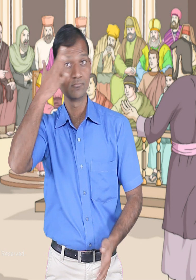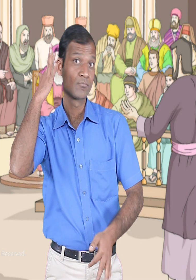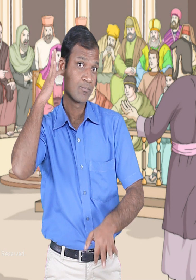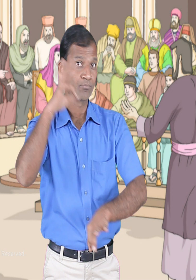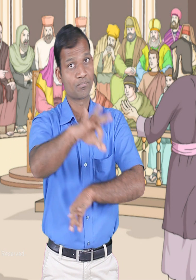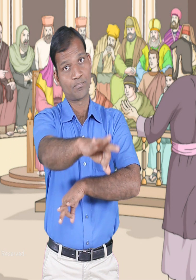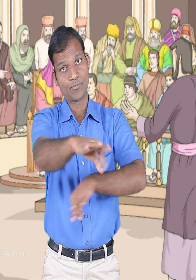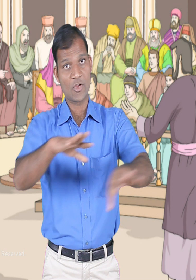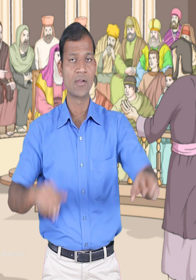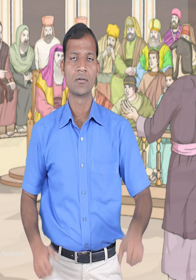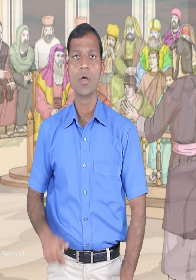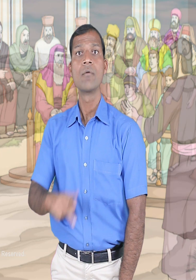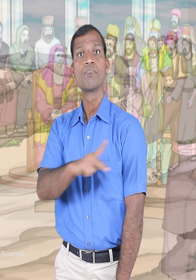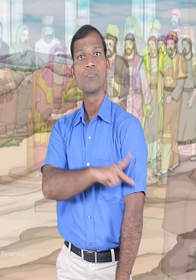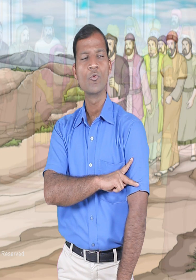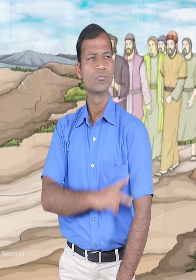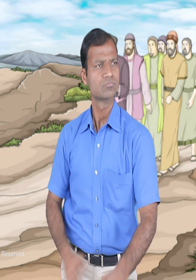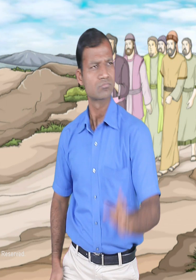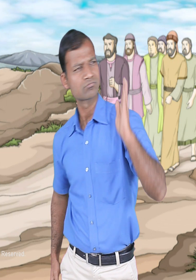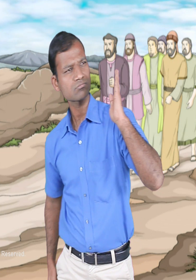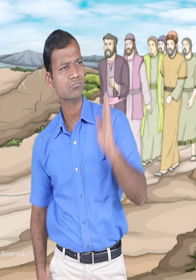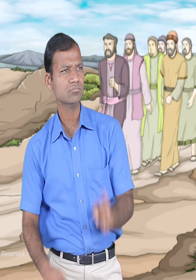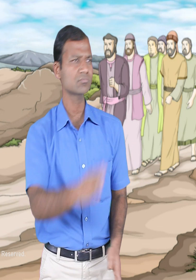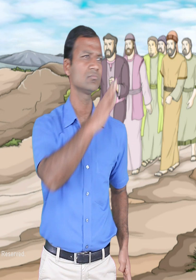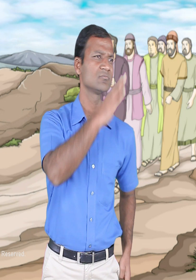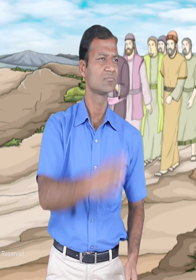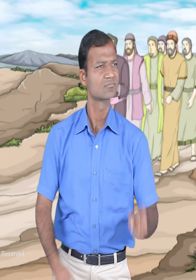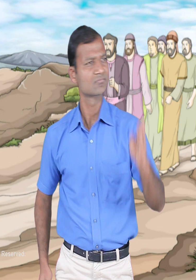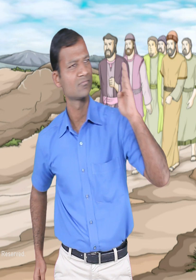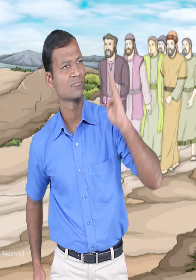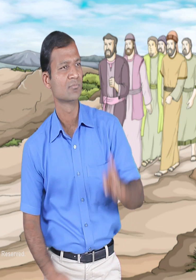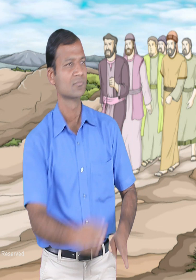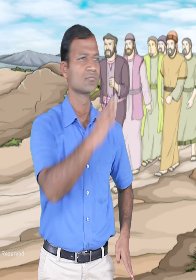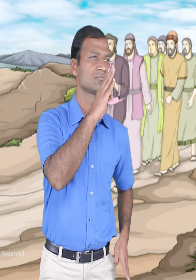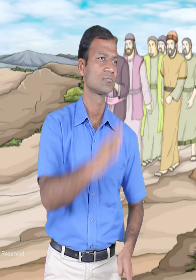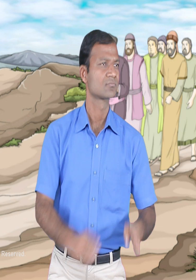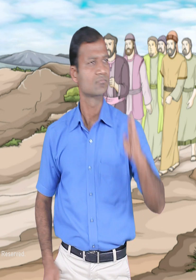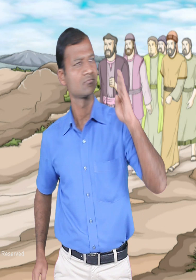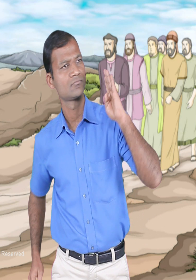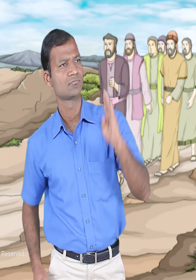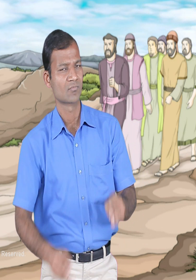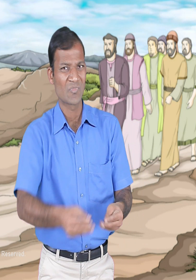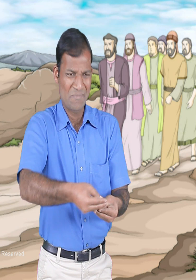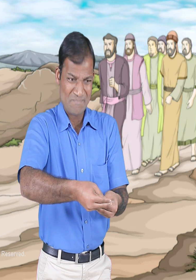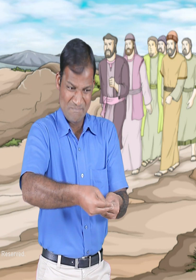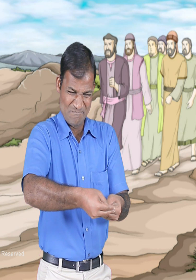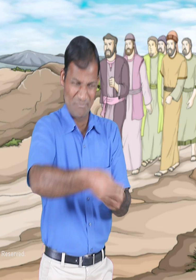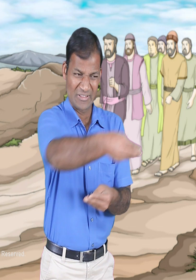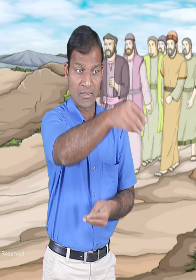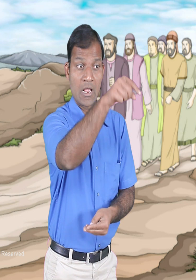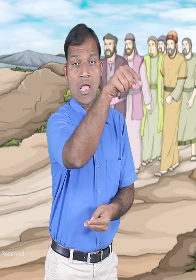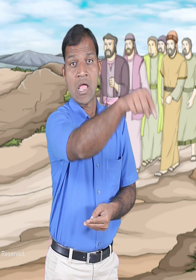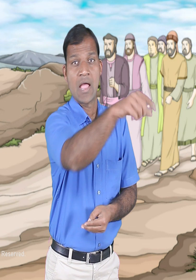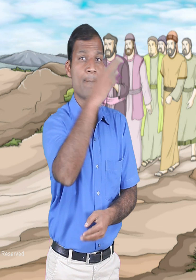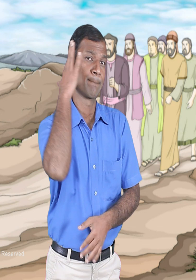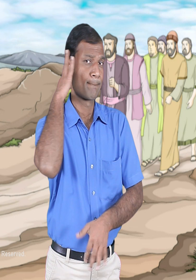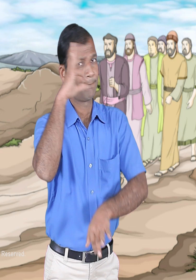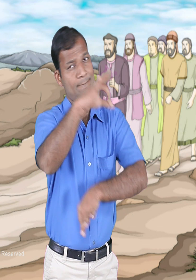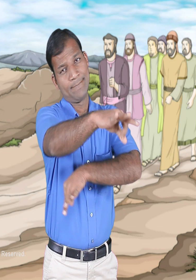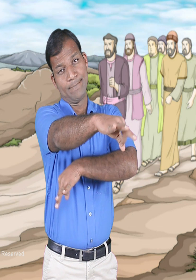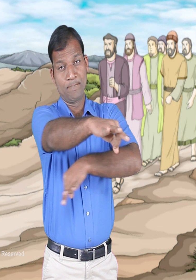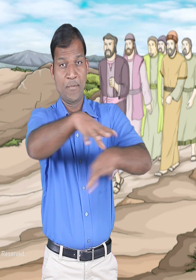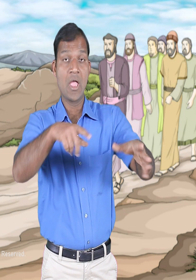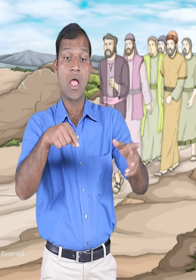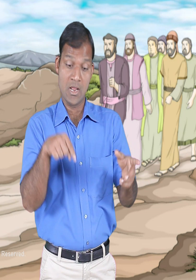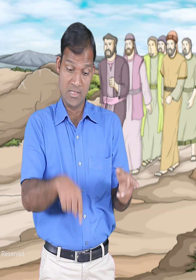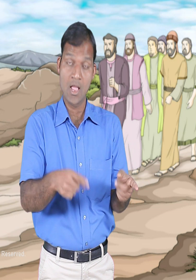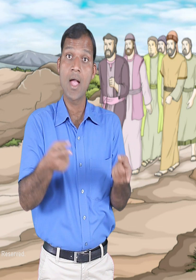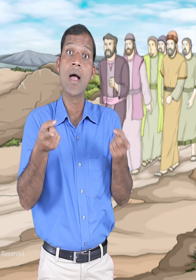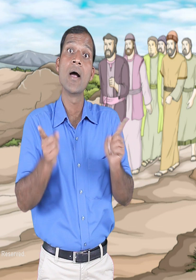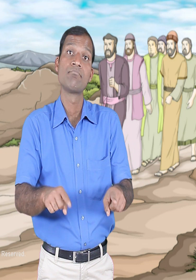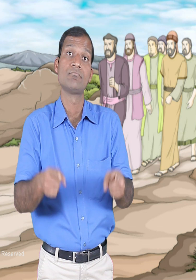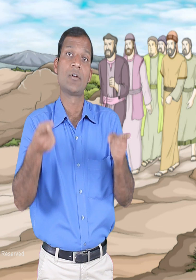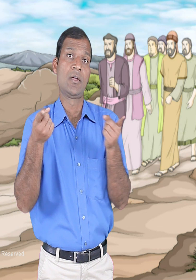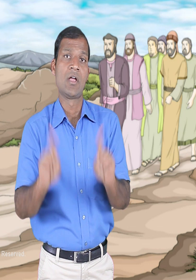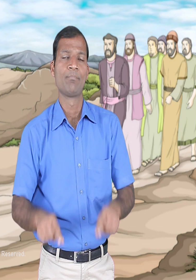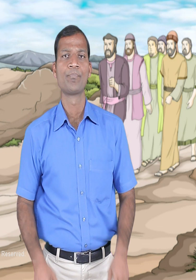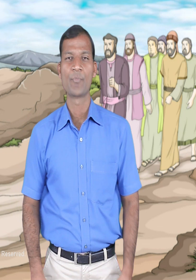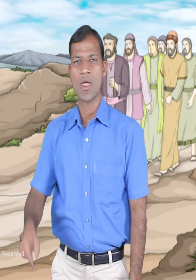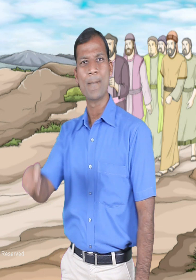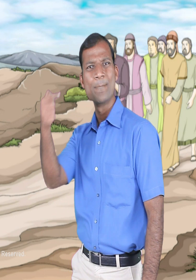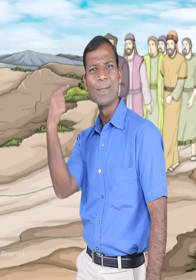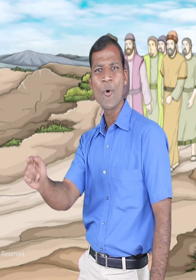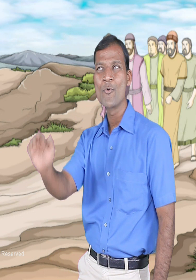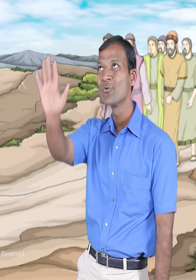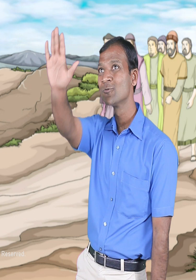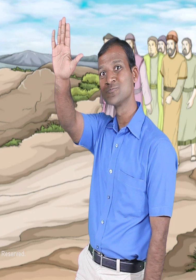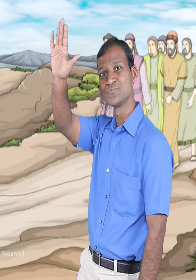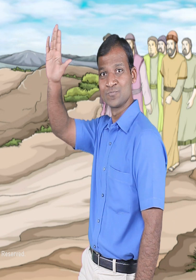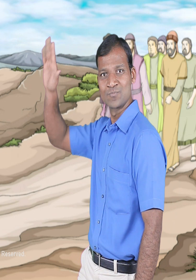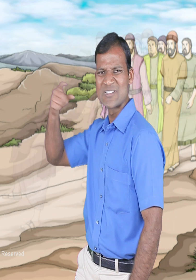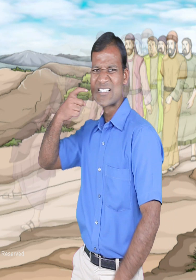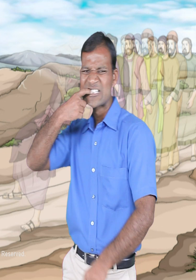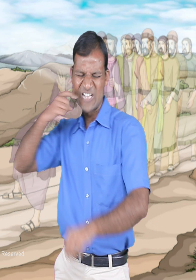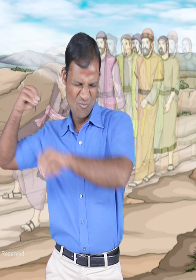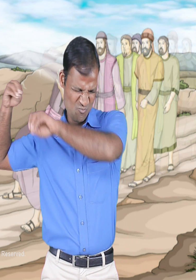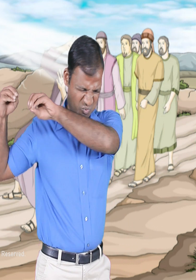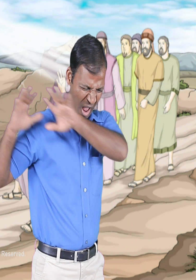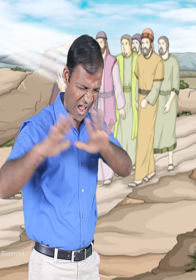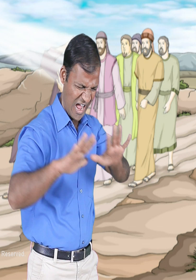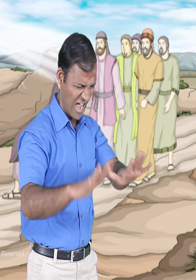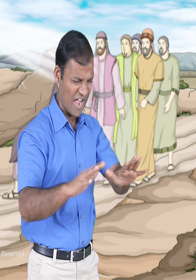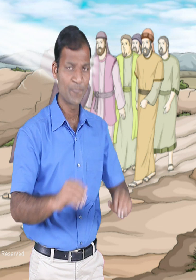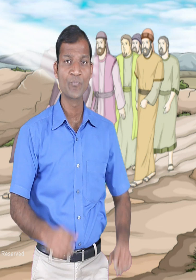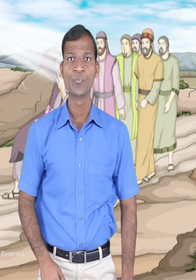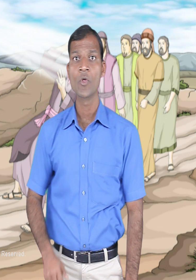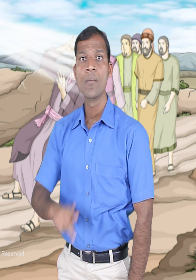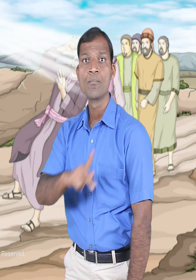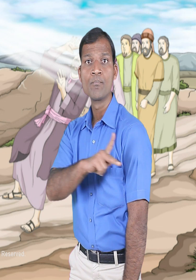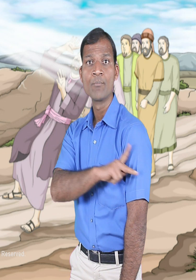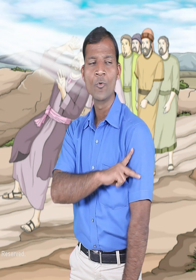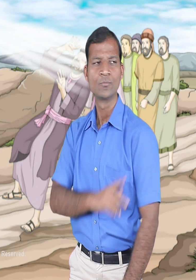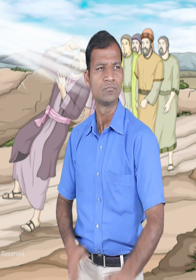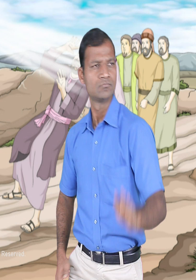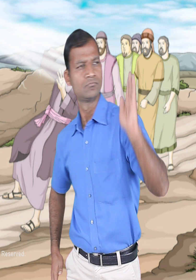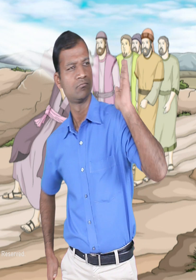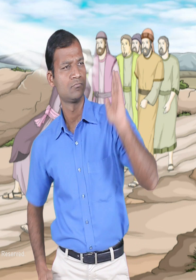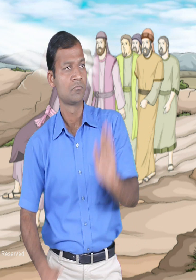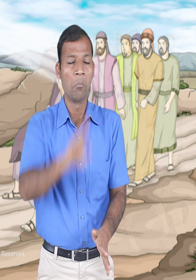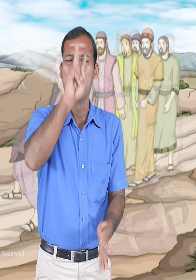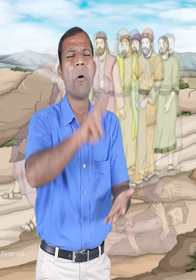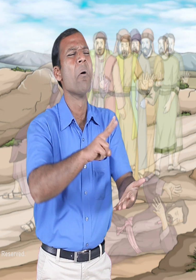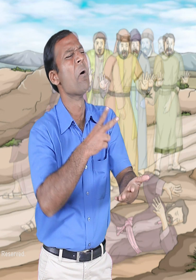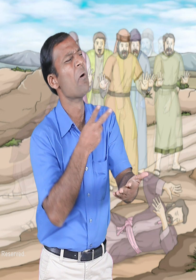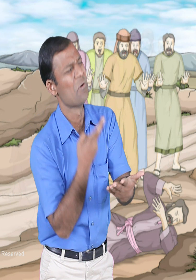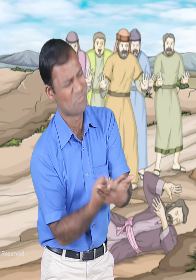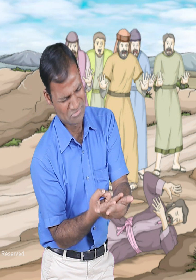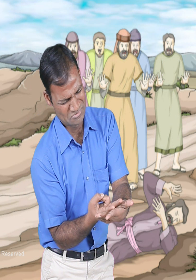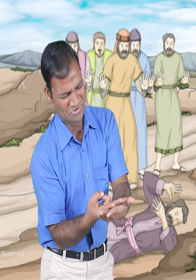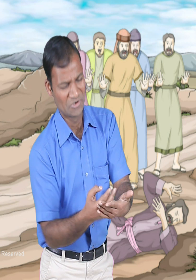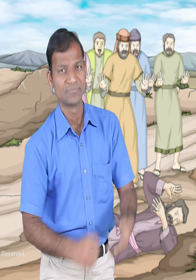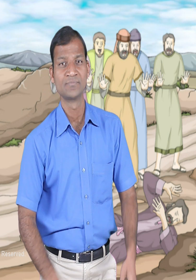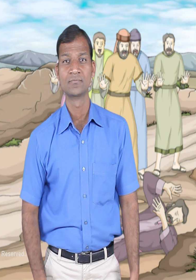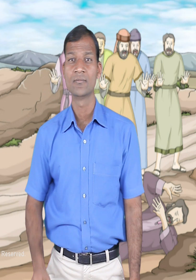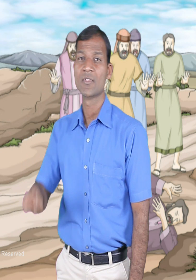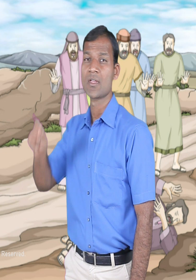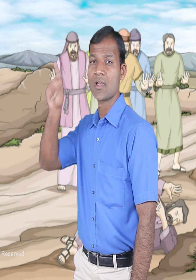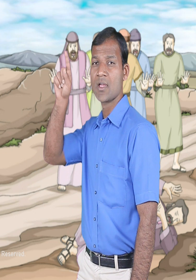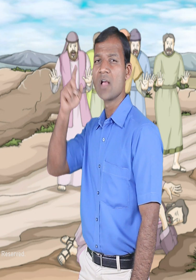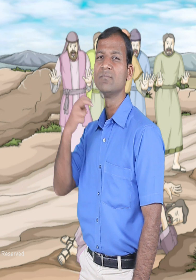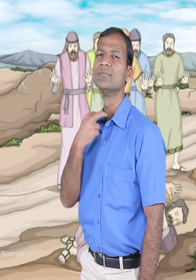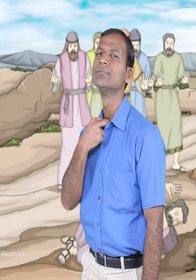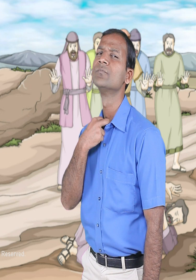As Saul drew near to Damascus on his journey, suddenly a light from heaven flashed around him.